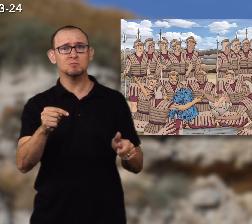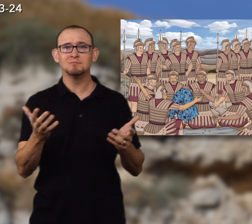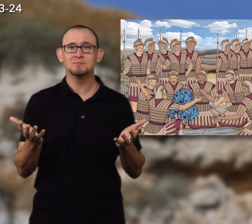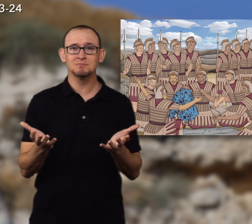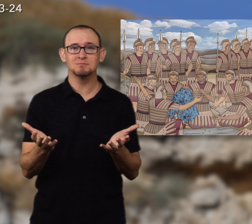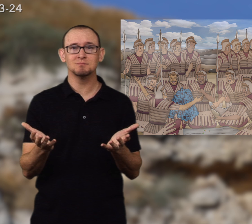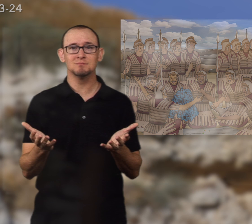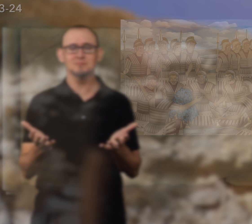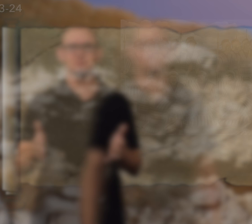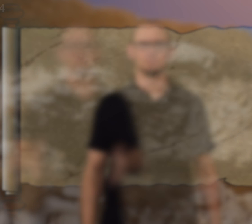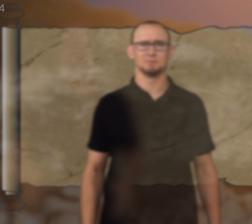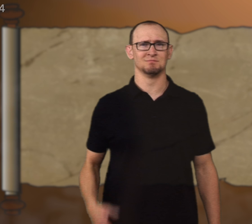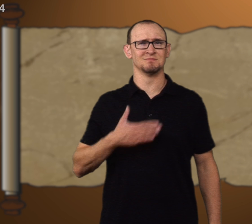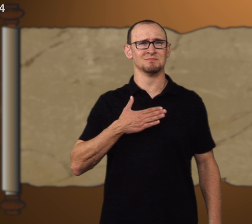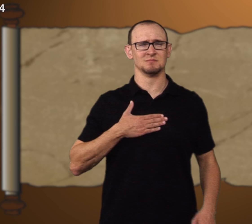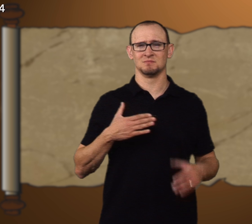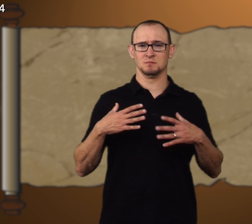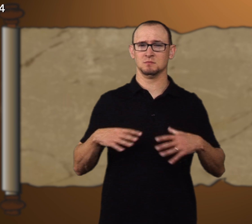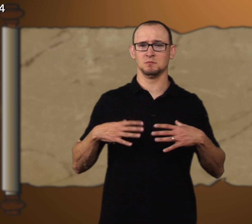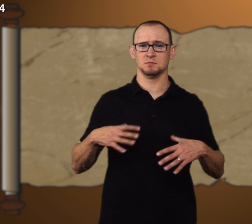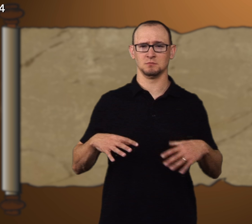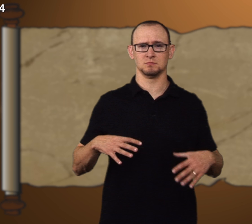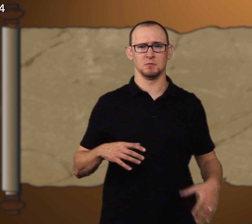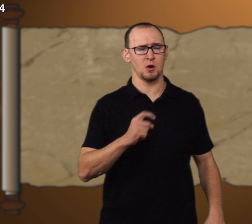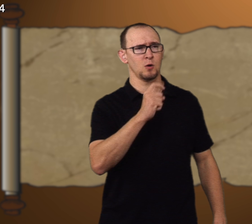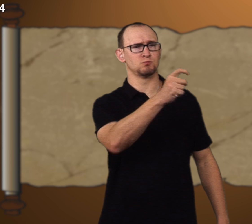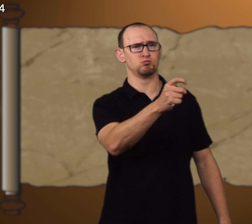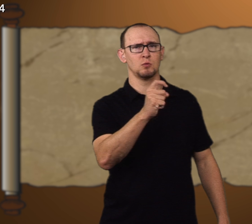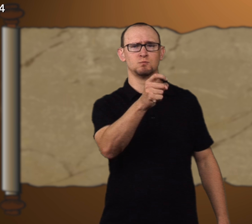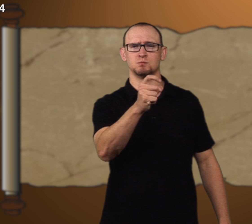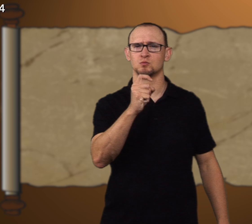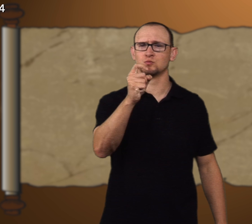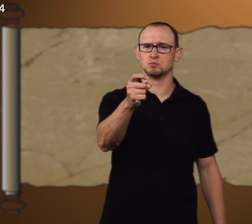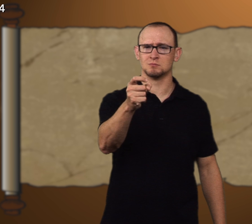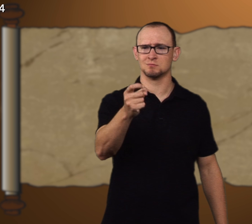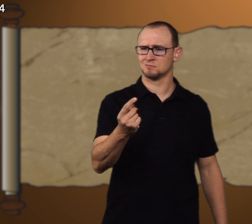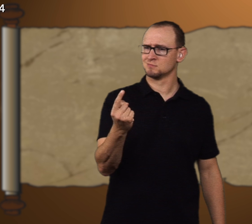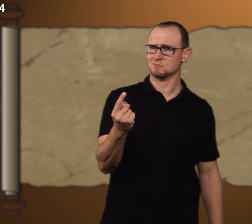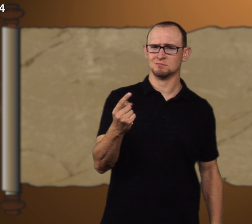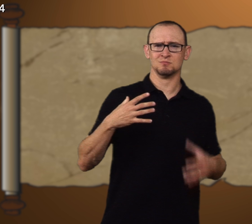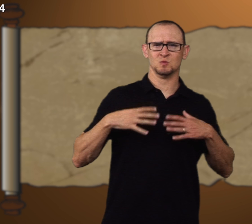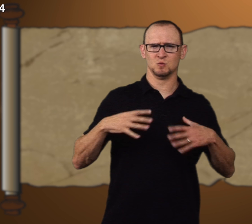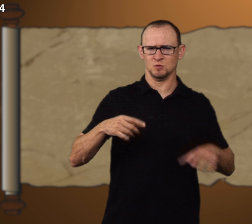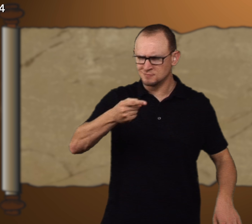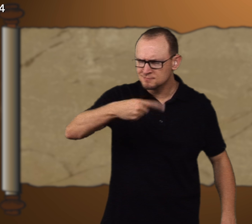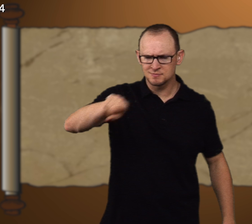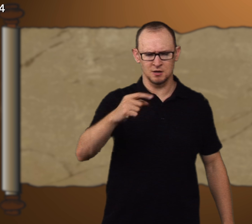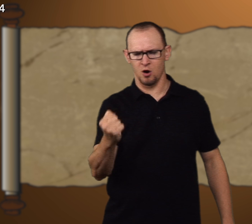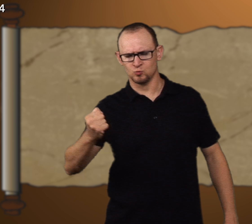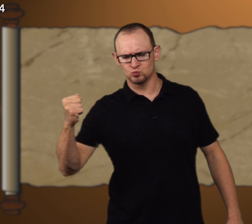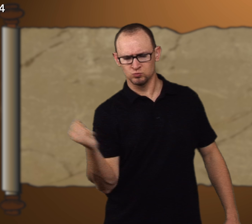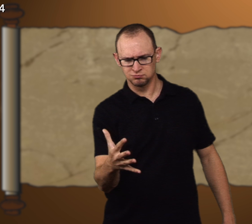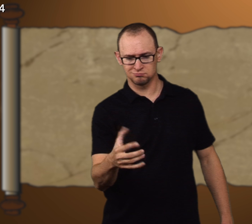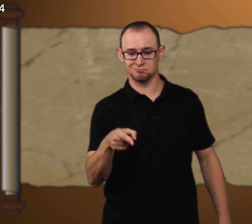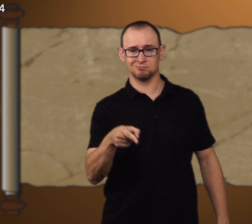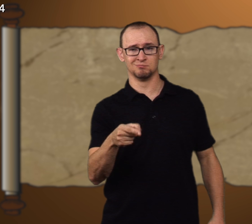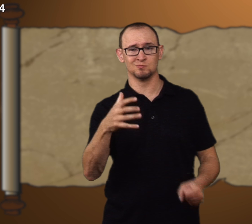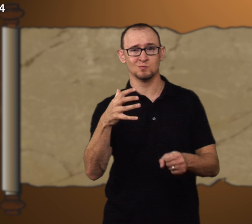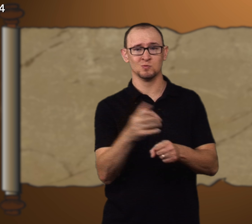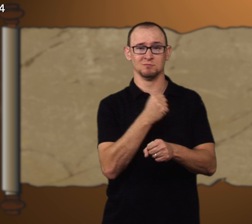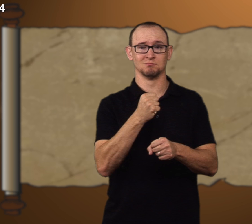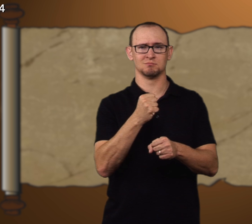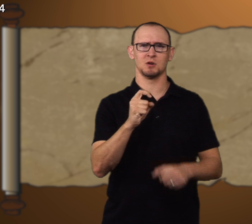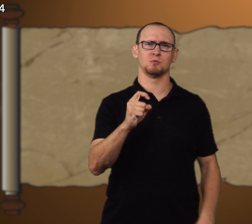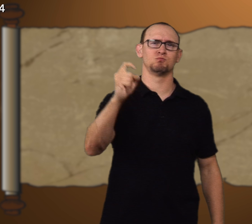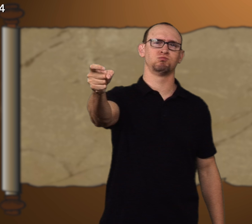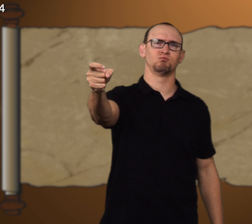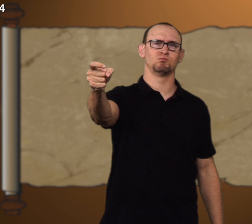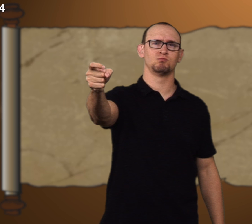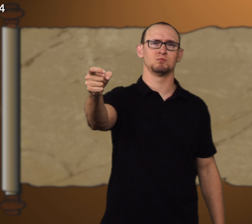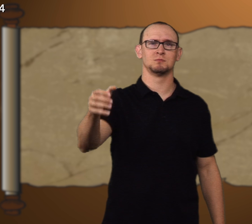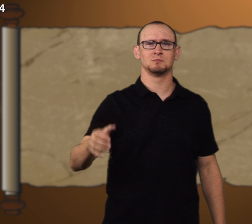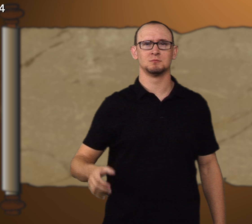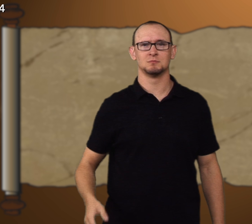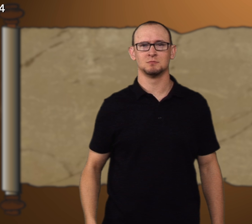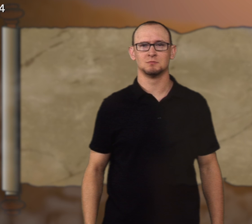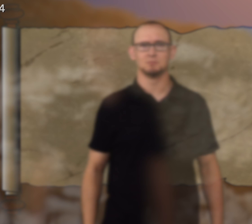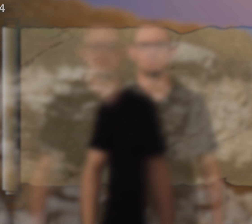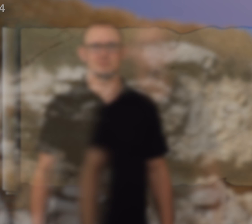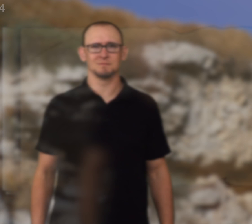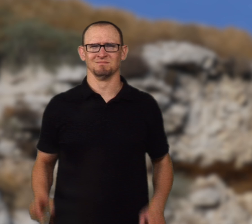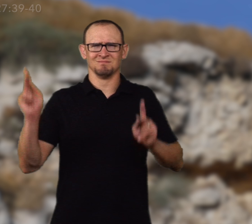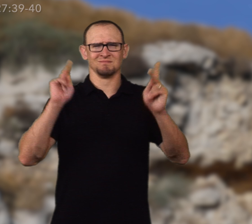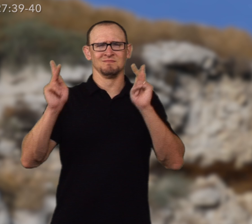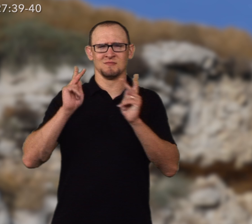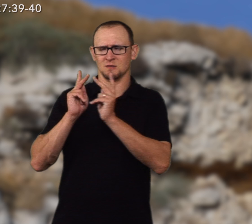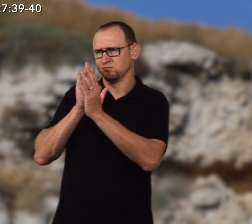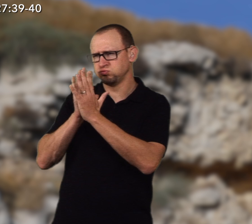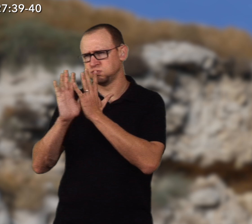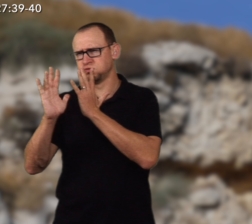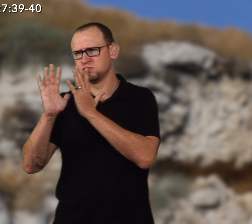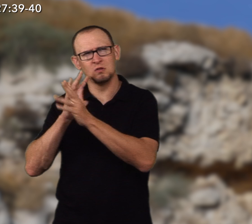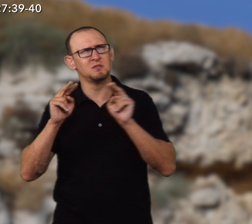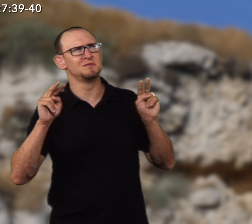This was to fulfill the Scripture: “They divided My garments among them, and cast lots for My clothing.” So that is what the soldiers did.